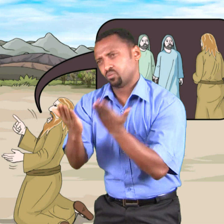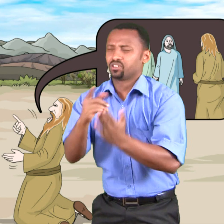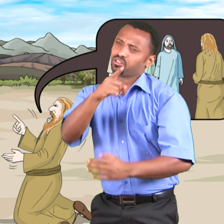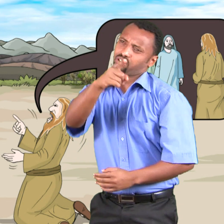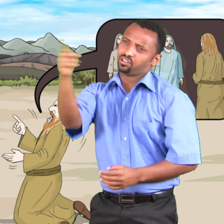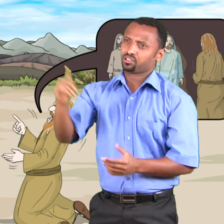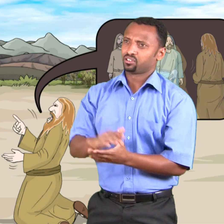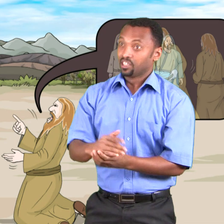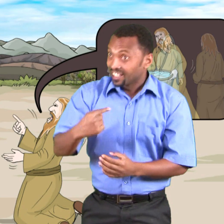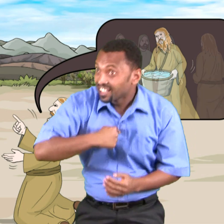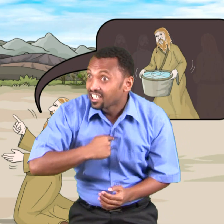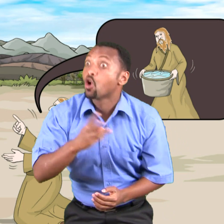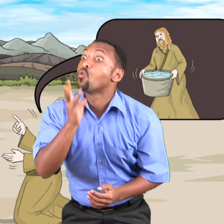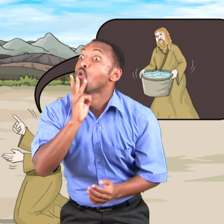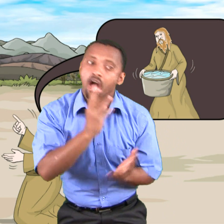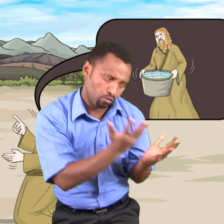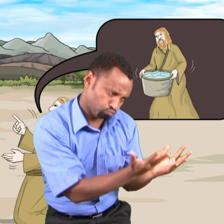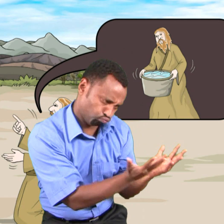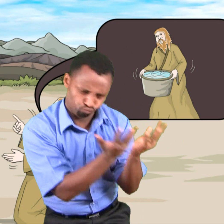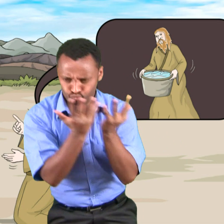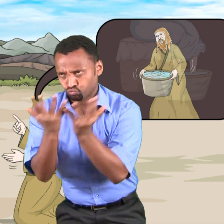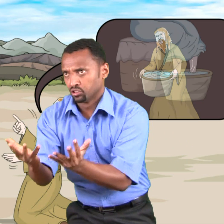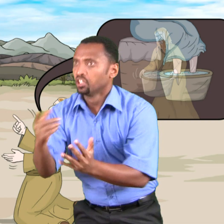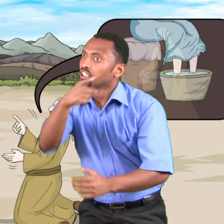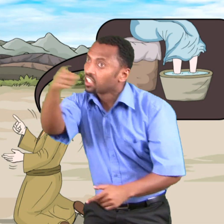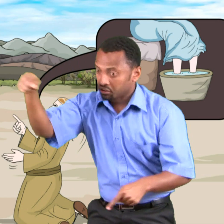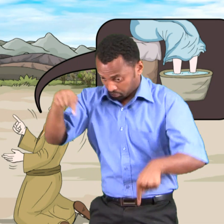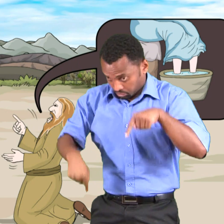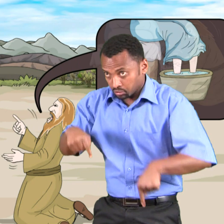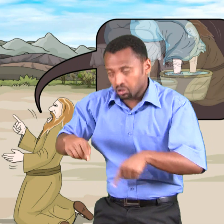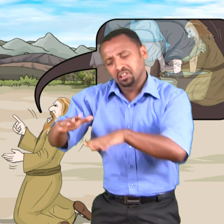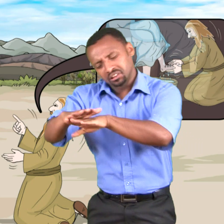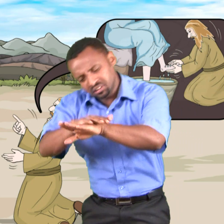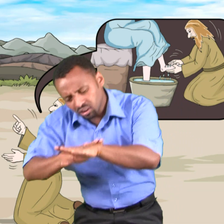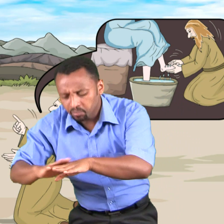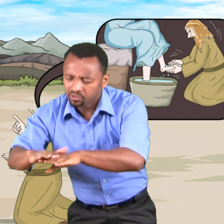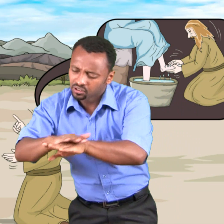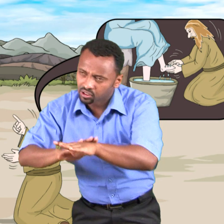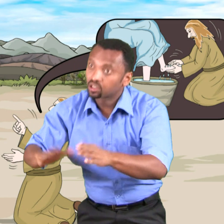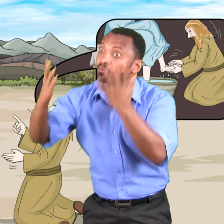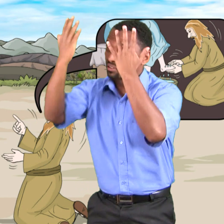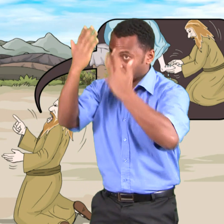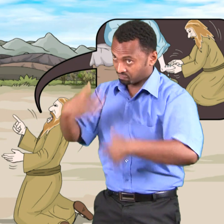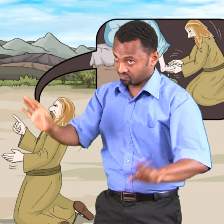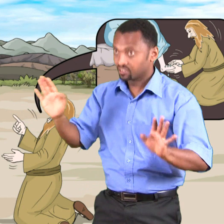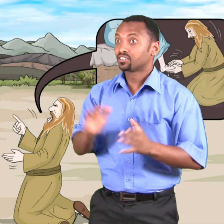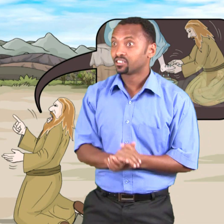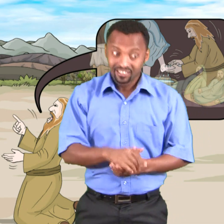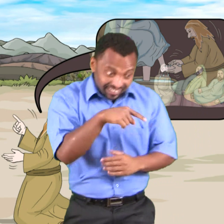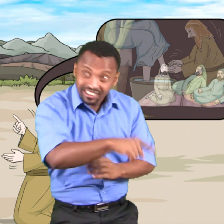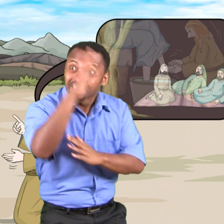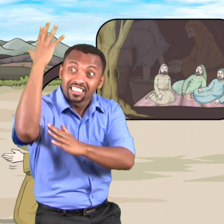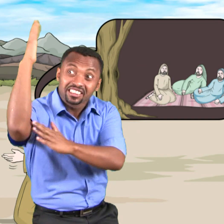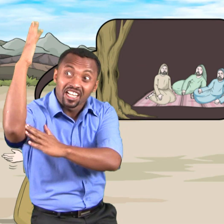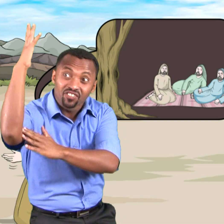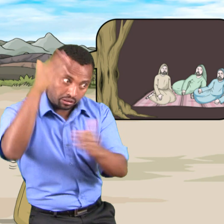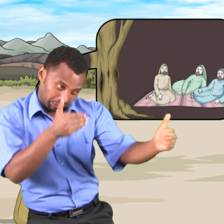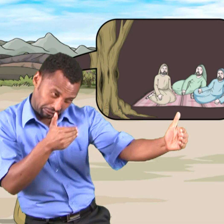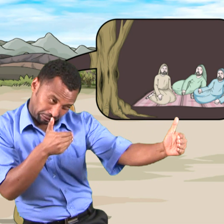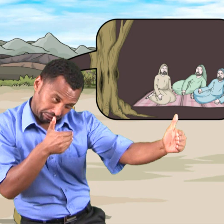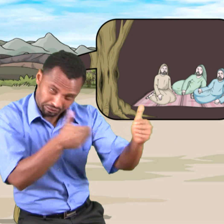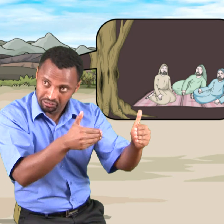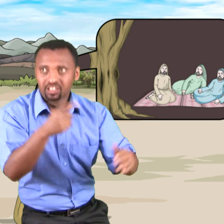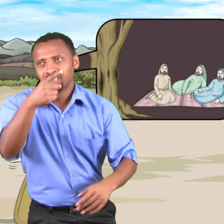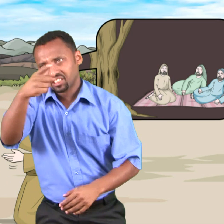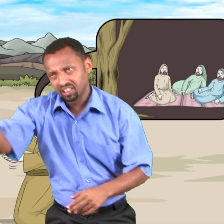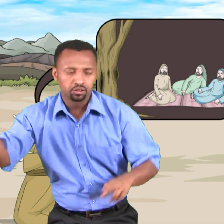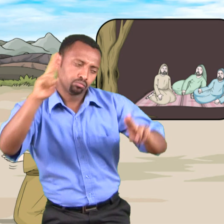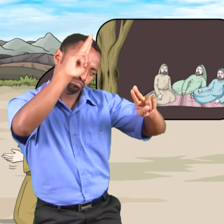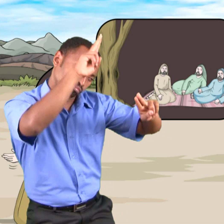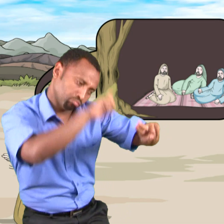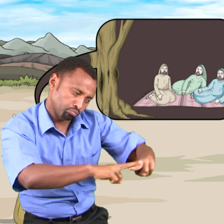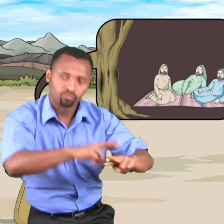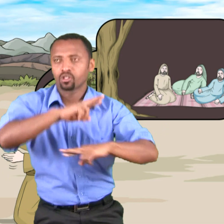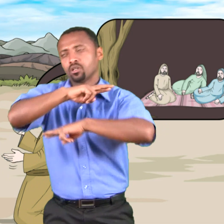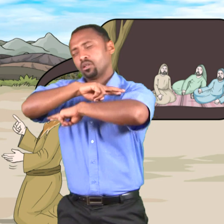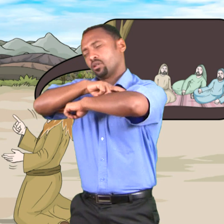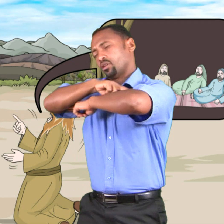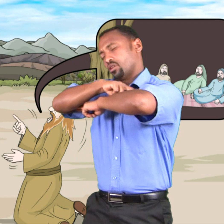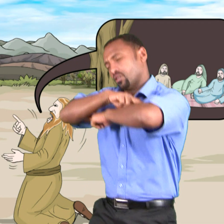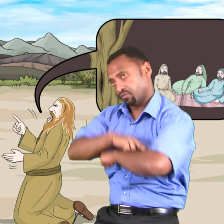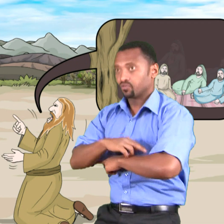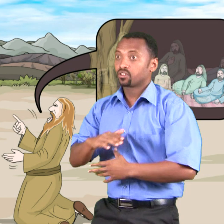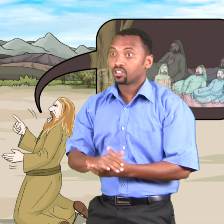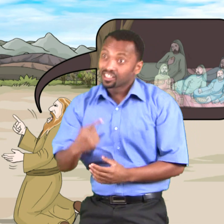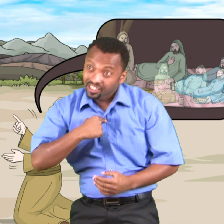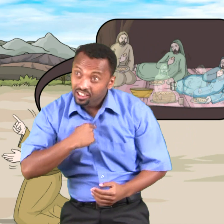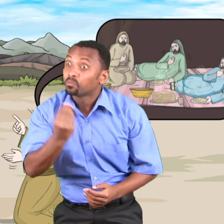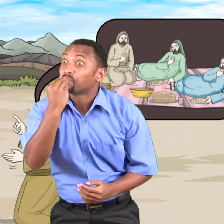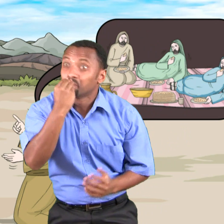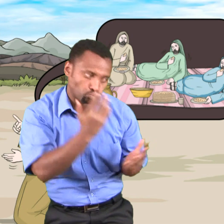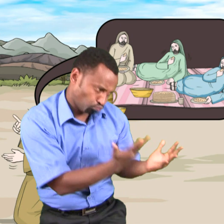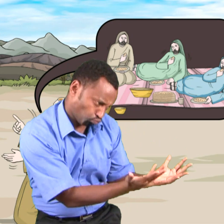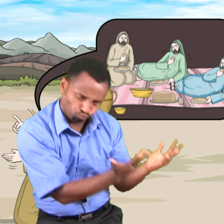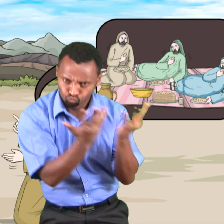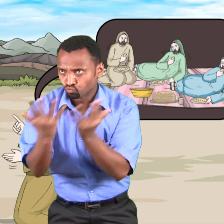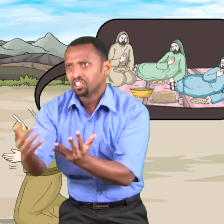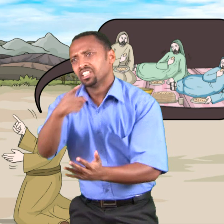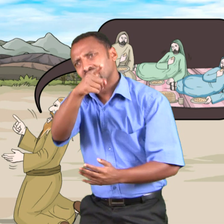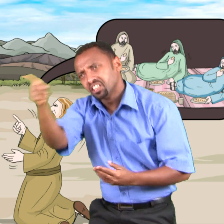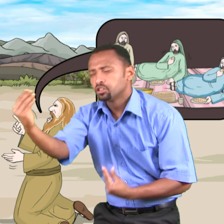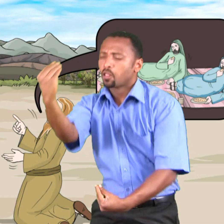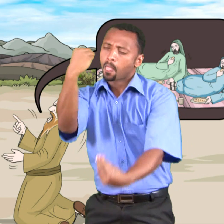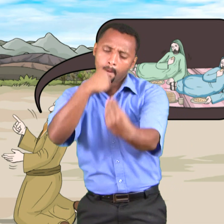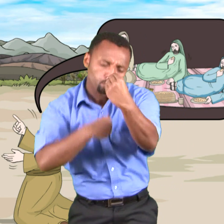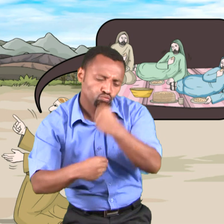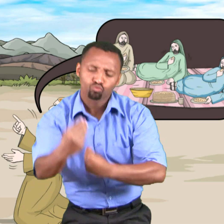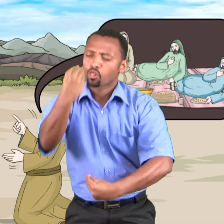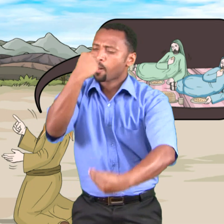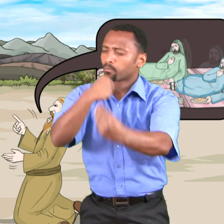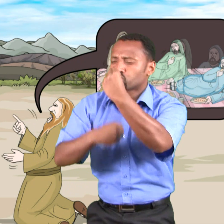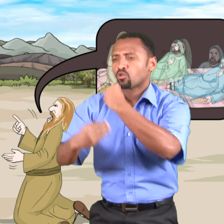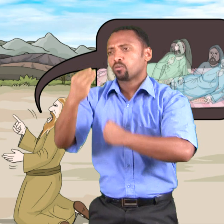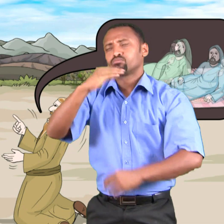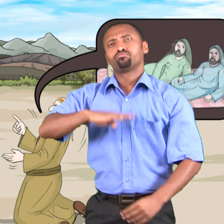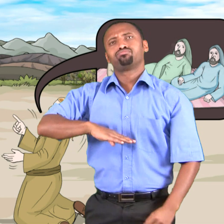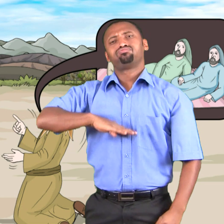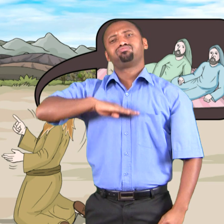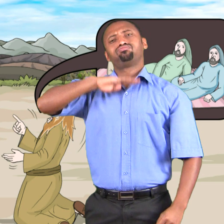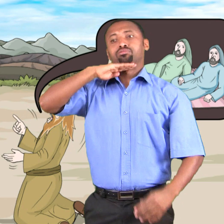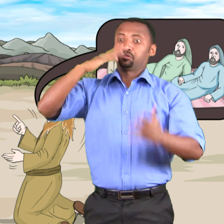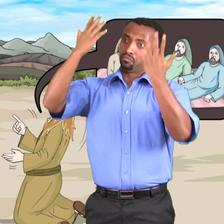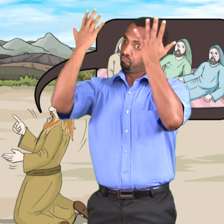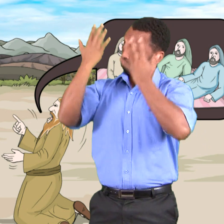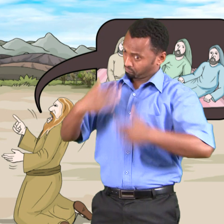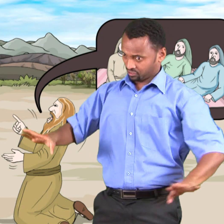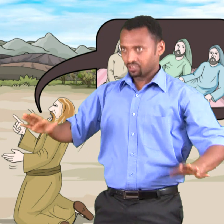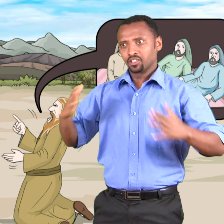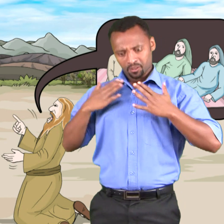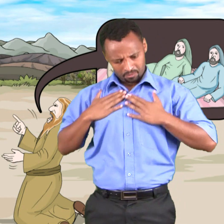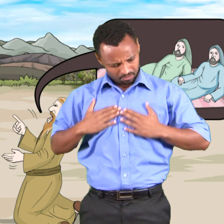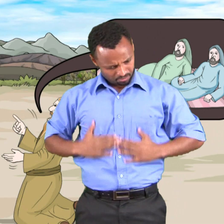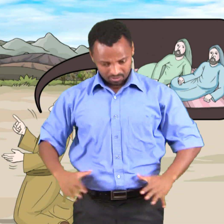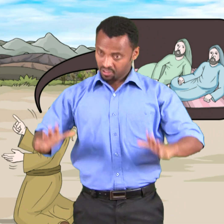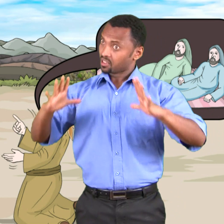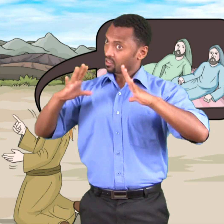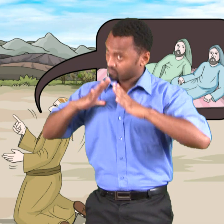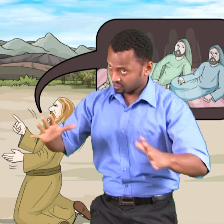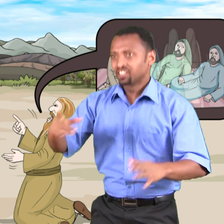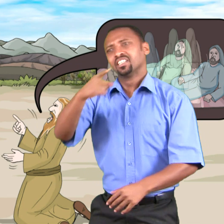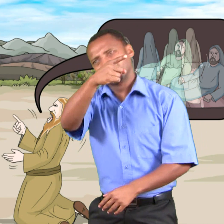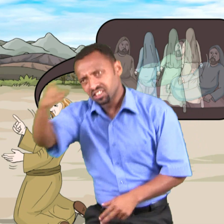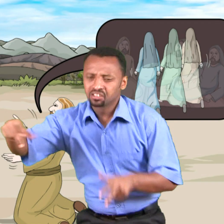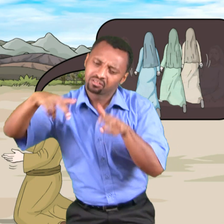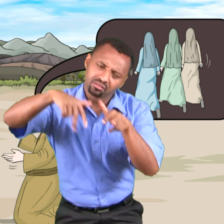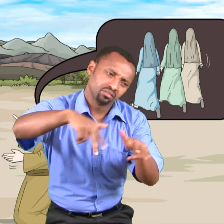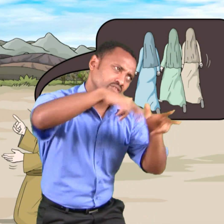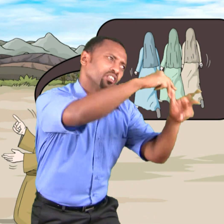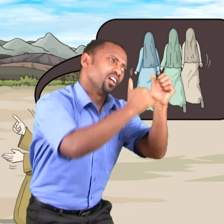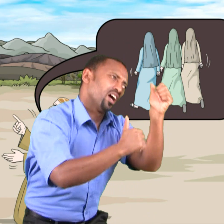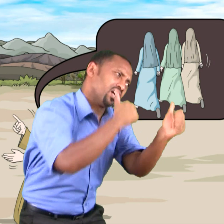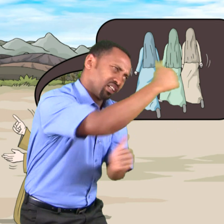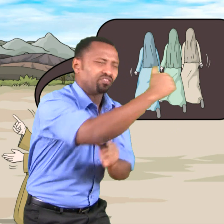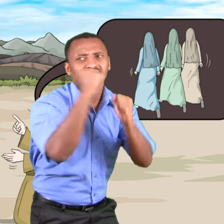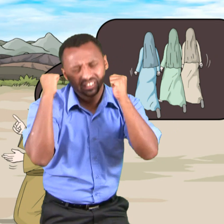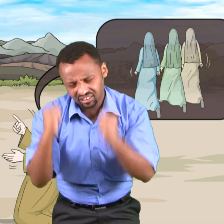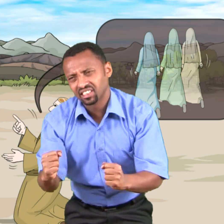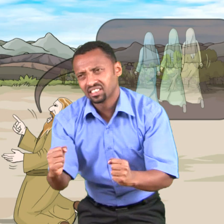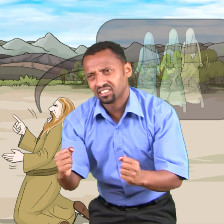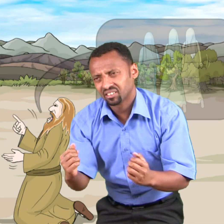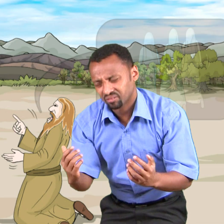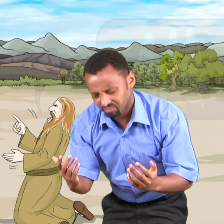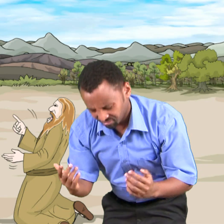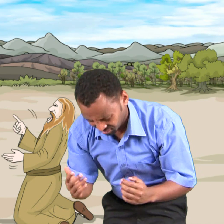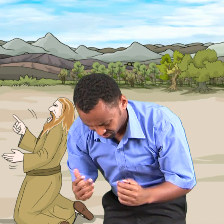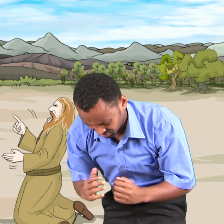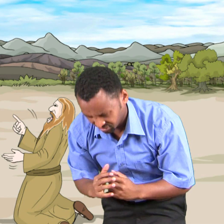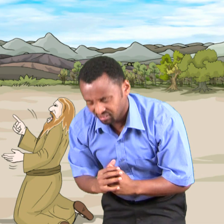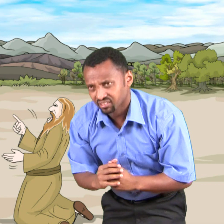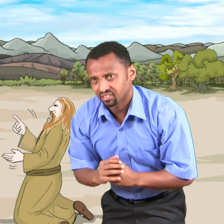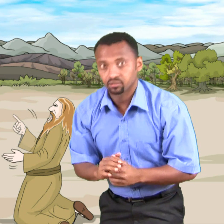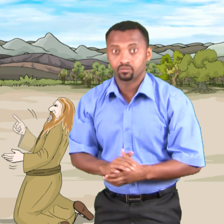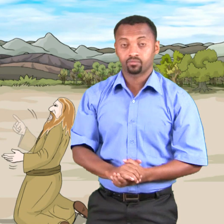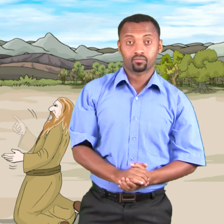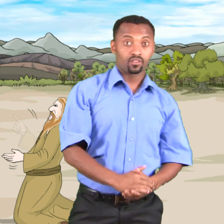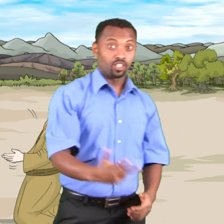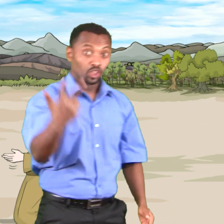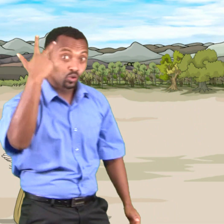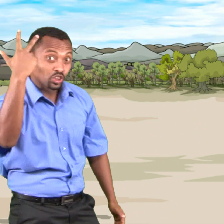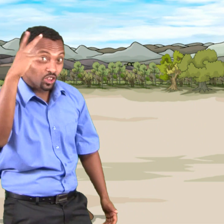Let a little water be brought, that you may wash your feet and rest yourselves under the tree. And I will bring a bit of bread so that you may refresh yourselves. This is why you have passed your servant’s way. After that, you may continue on your way.”